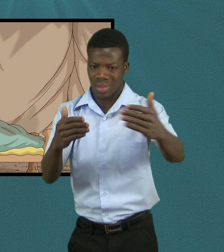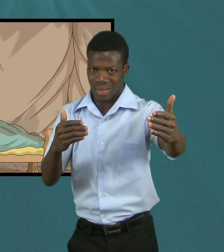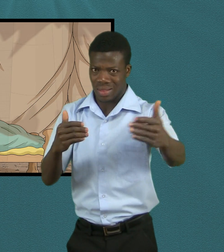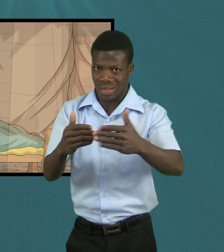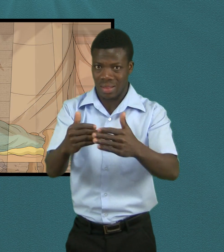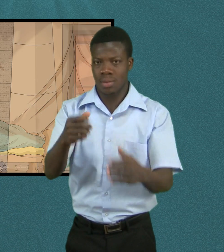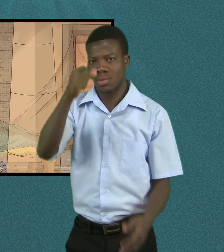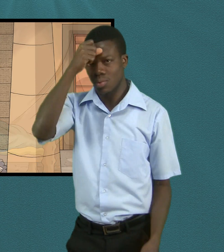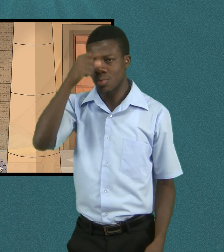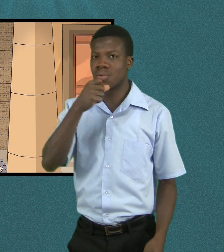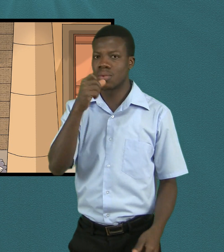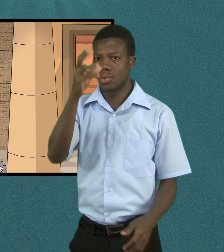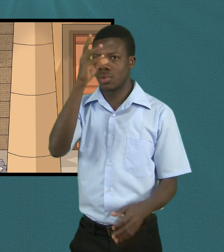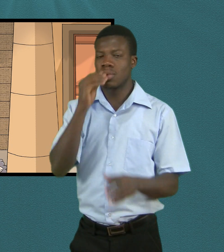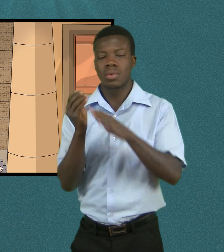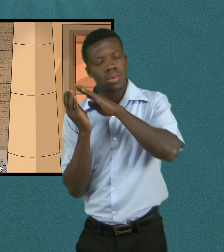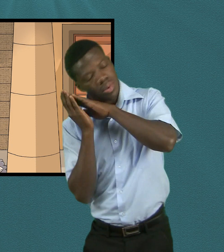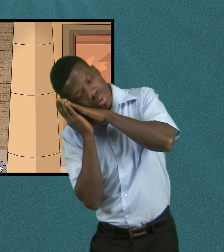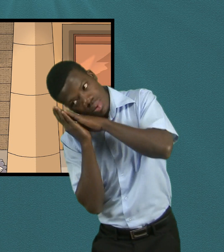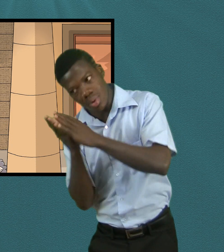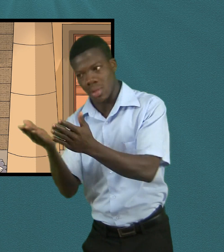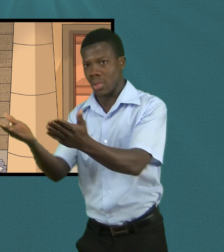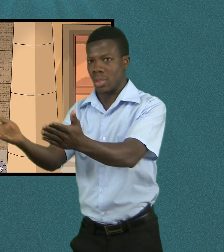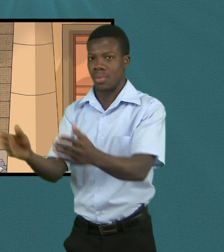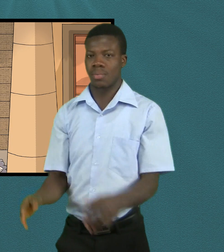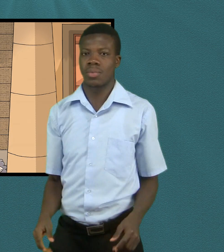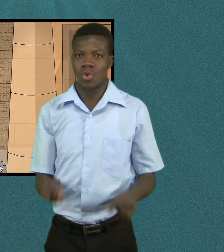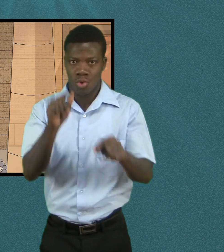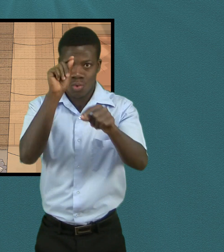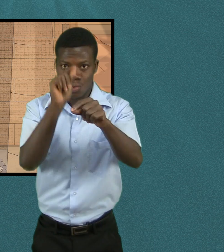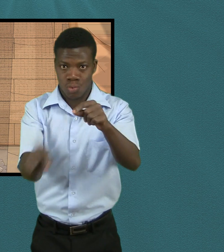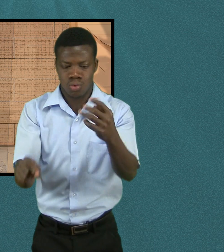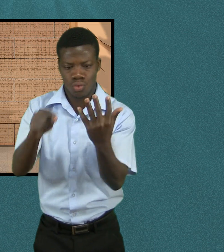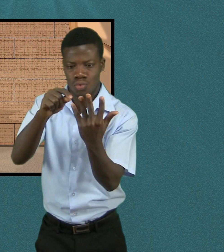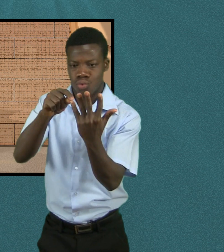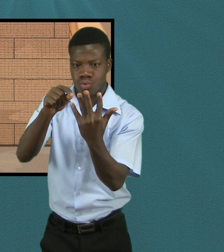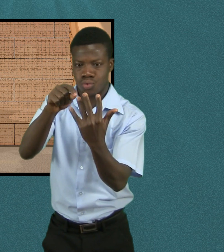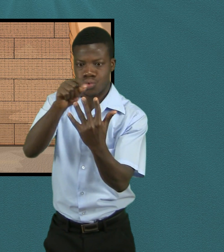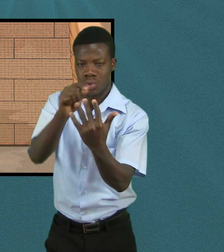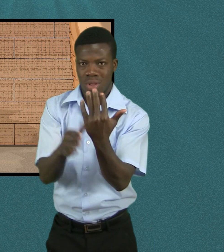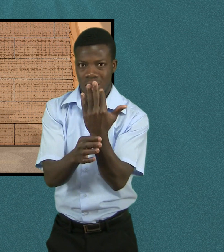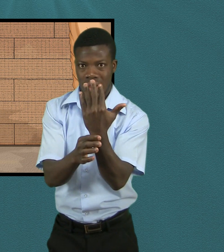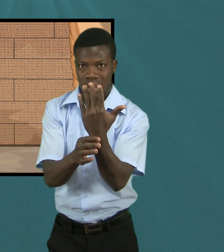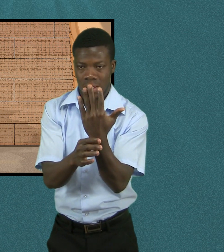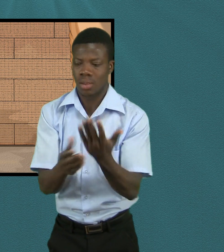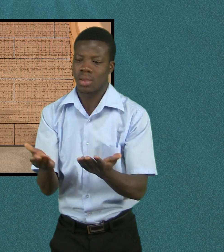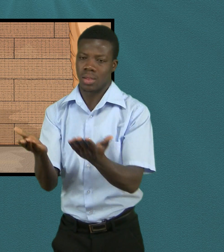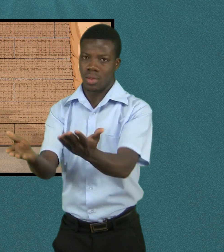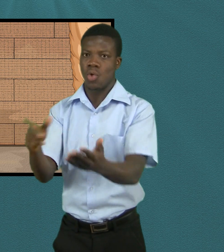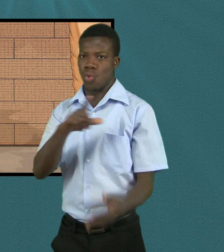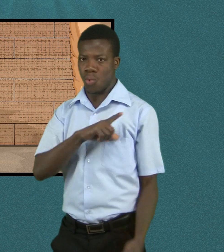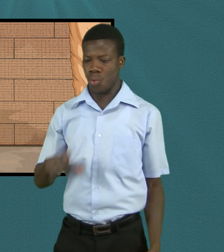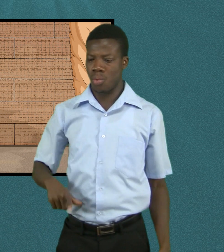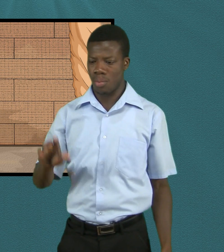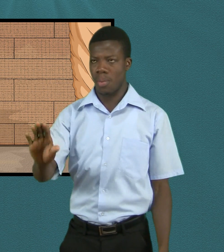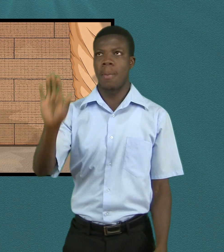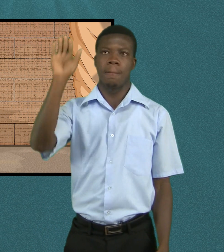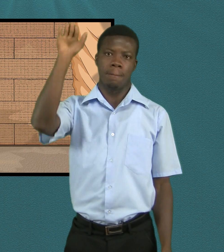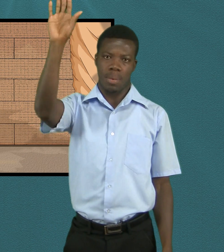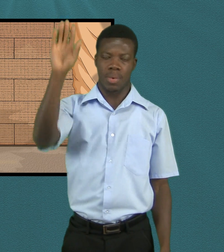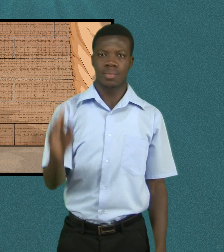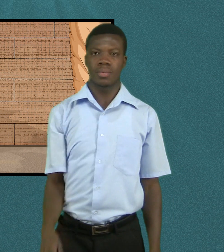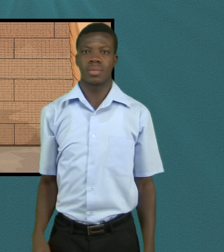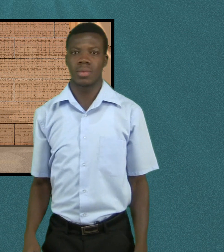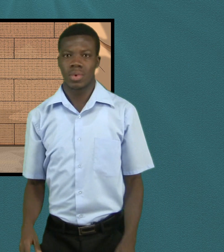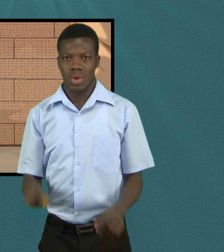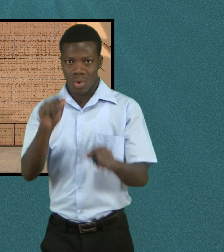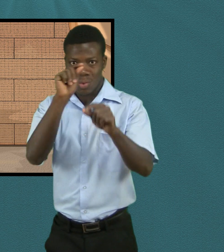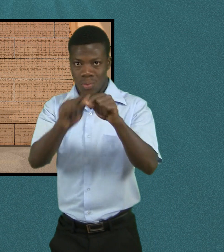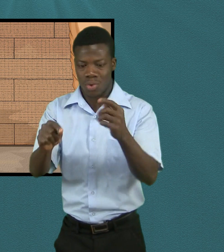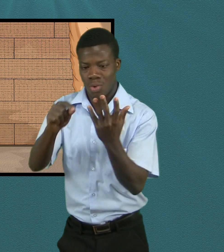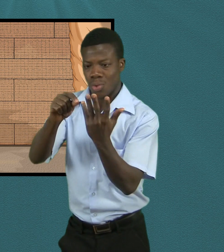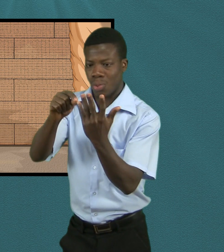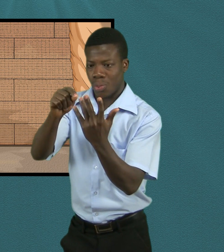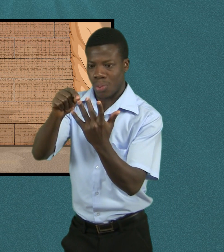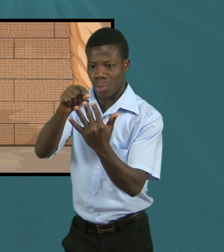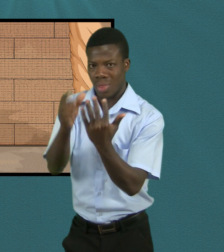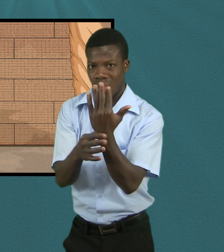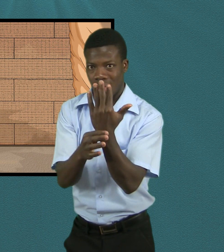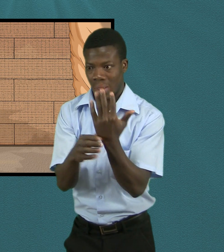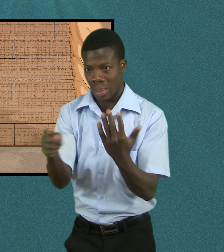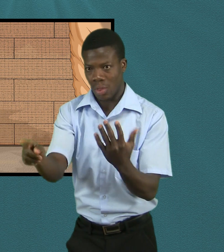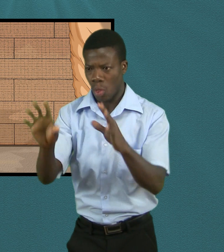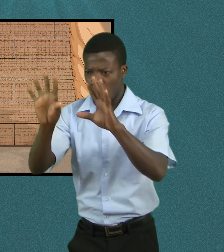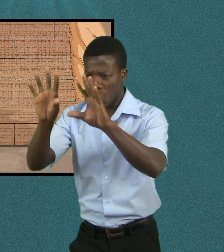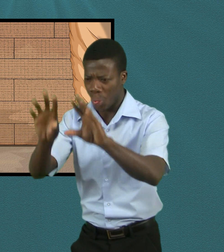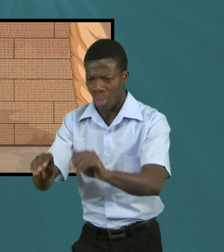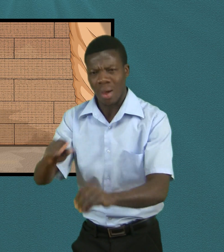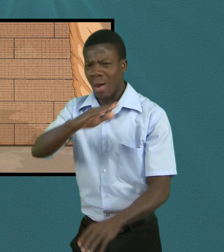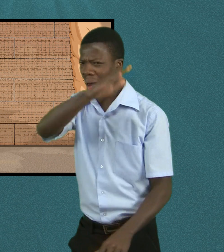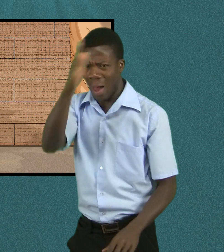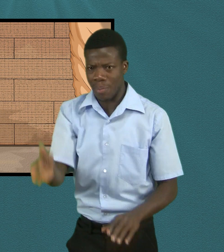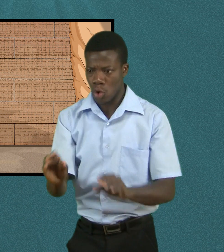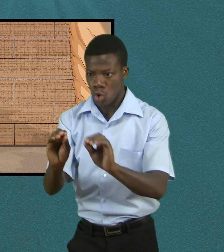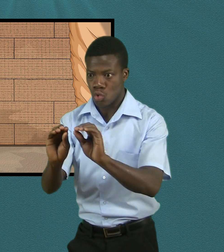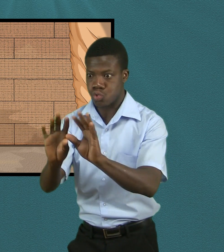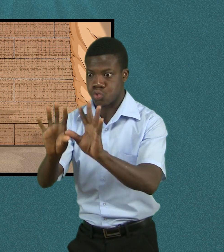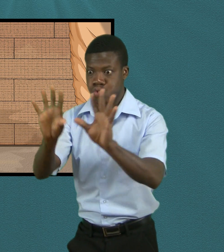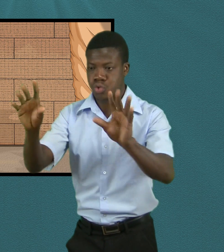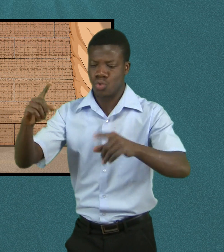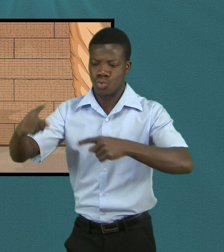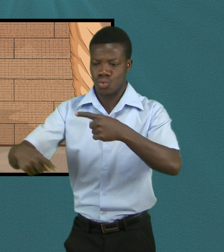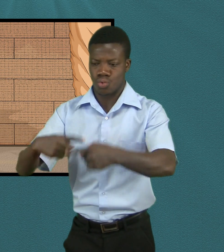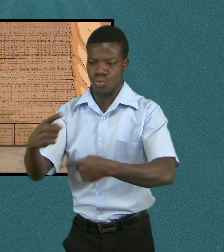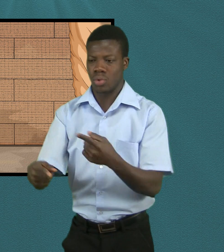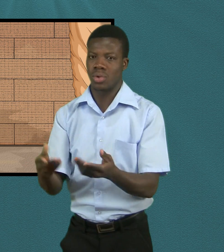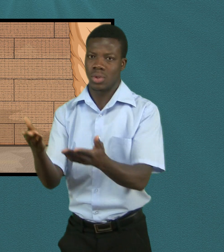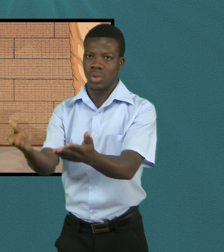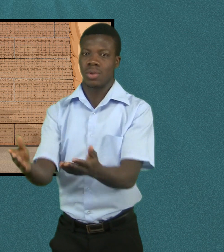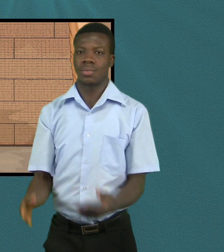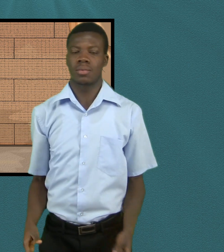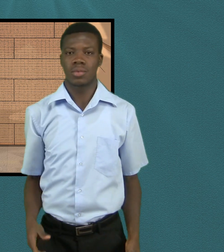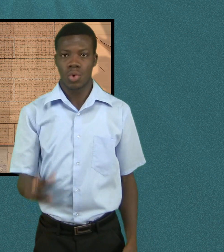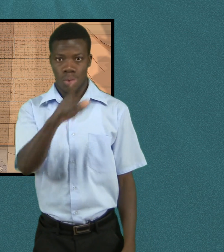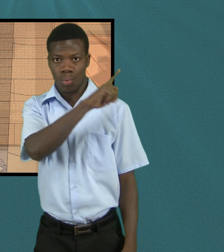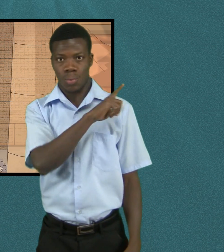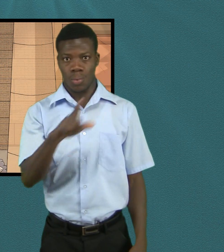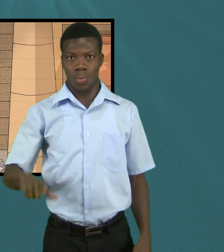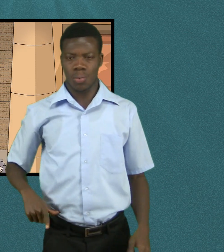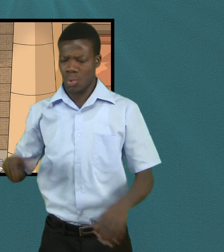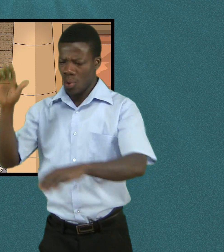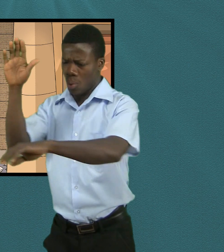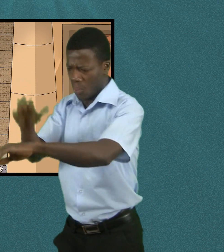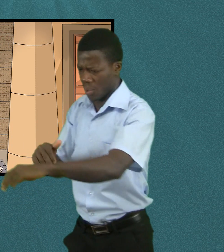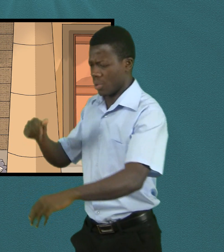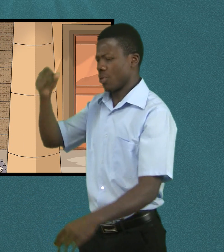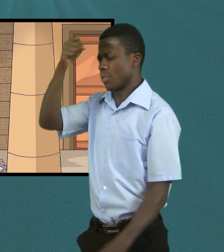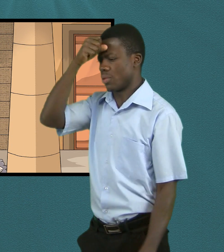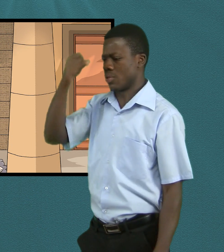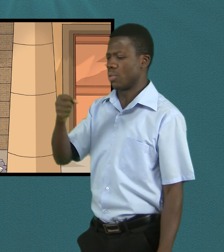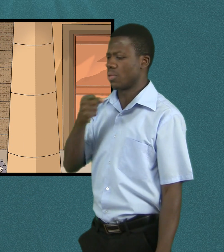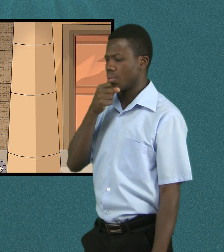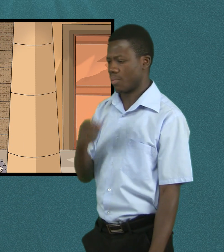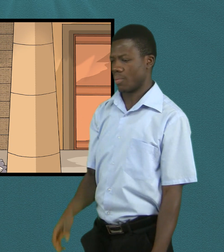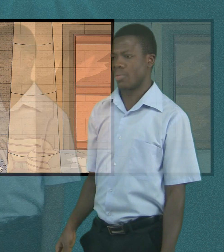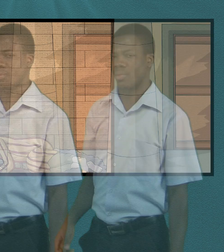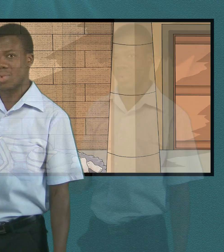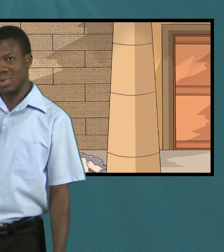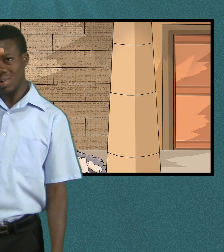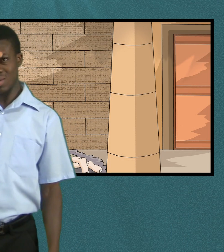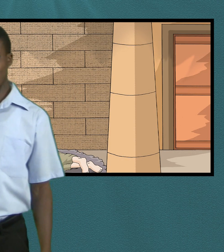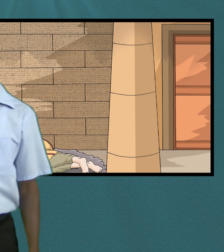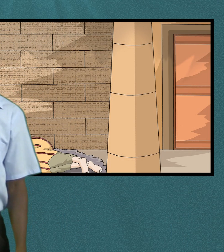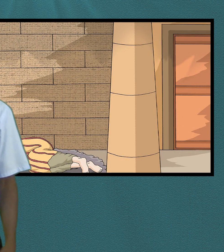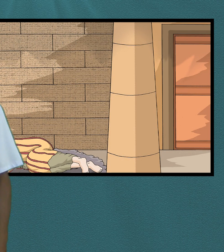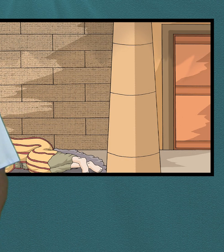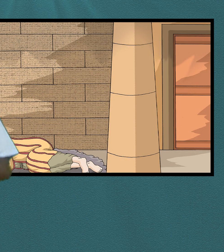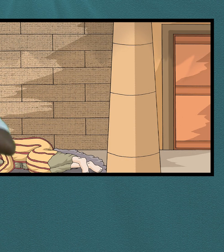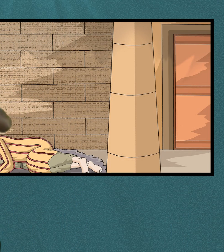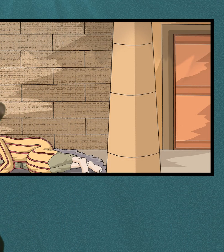Before the lamp of God had gone out, Samuel was lying down in the temple of the LORD, where the ark of God was located.